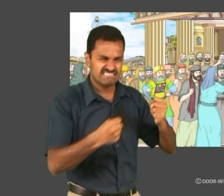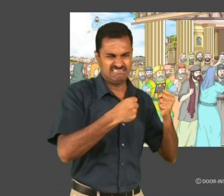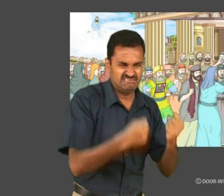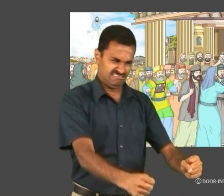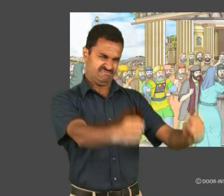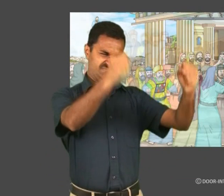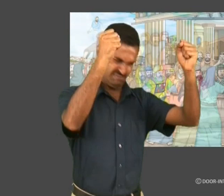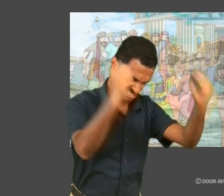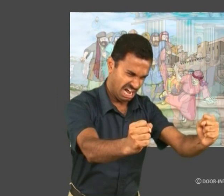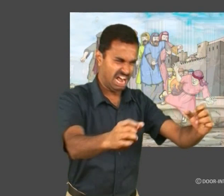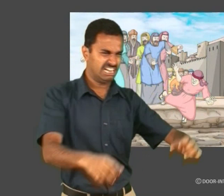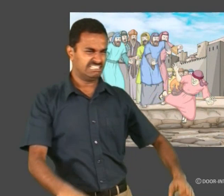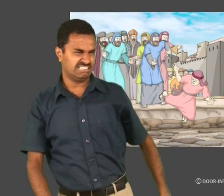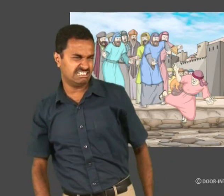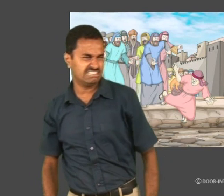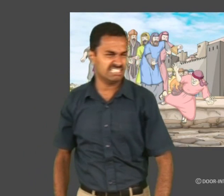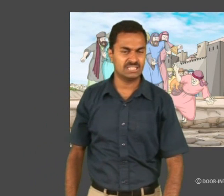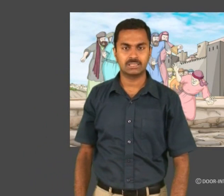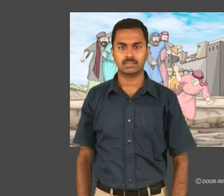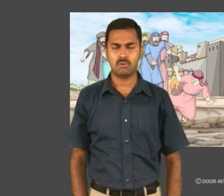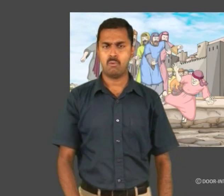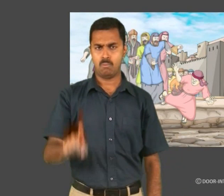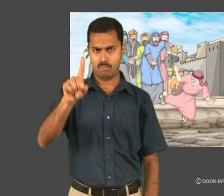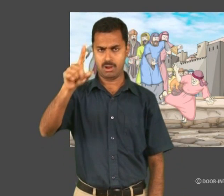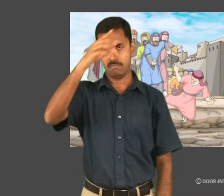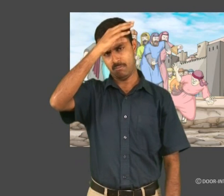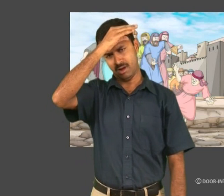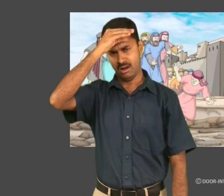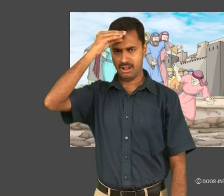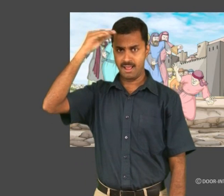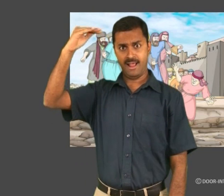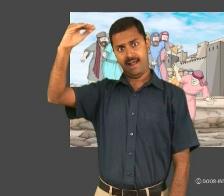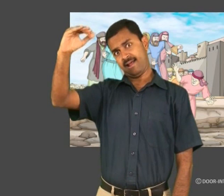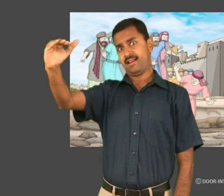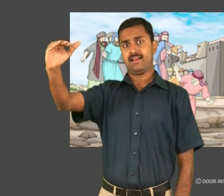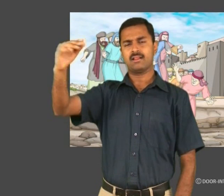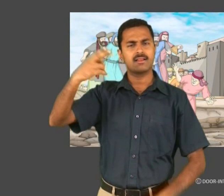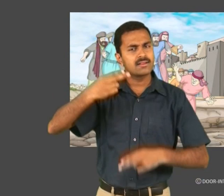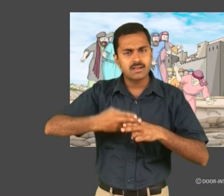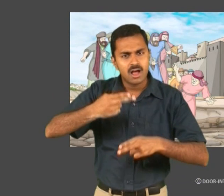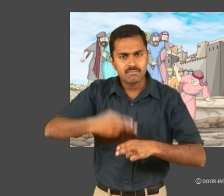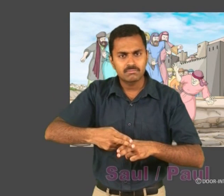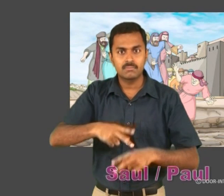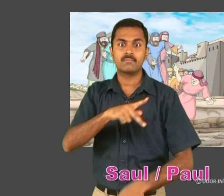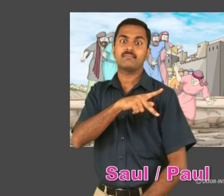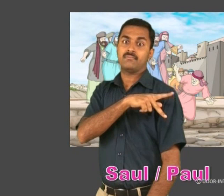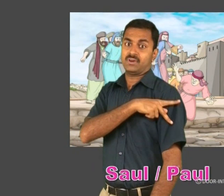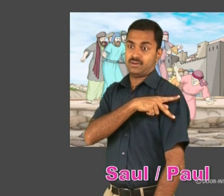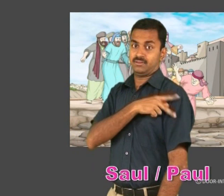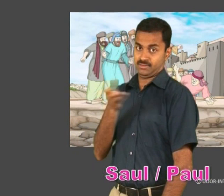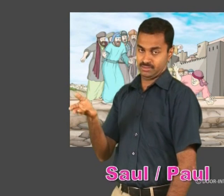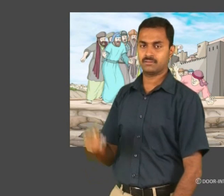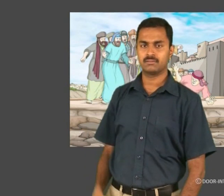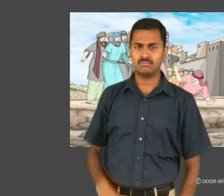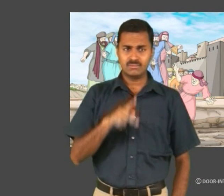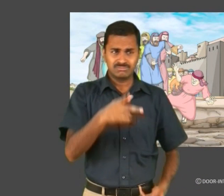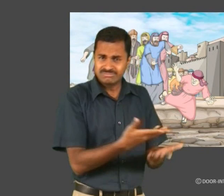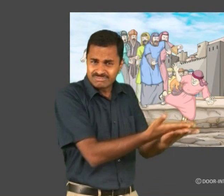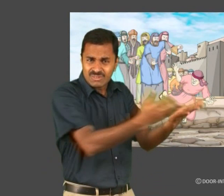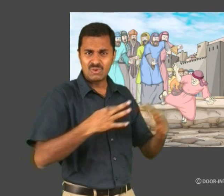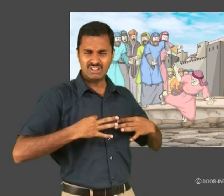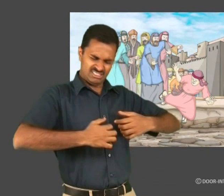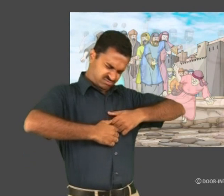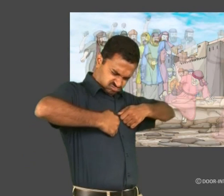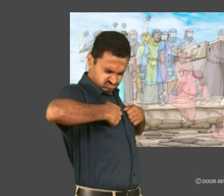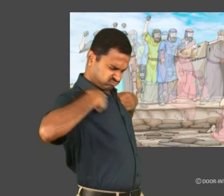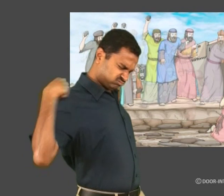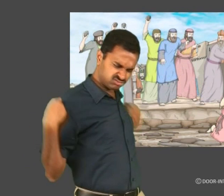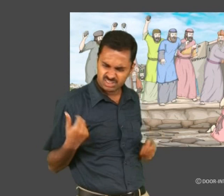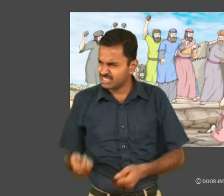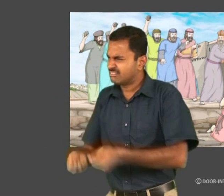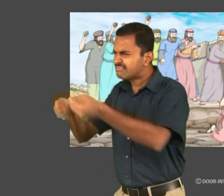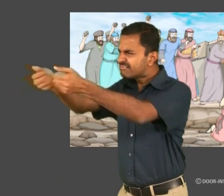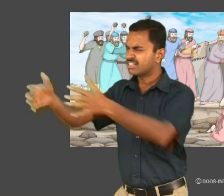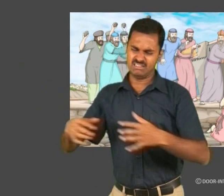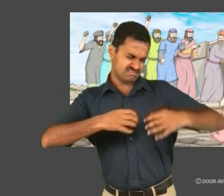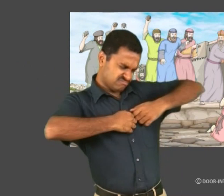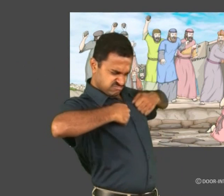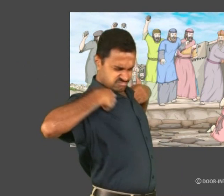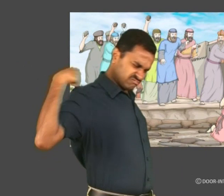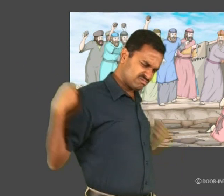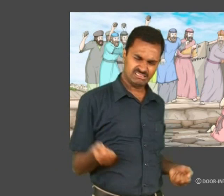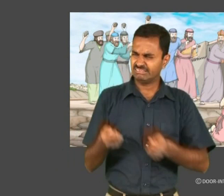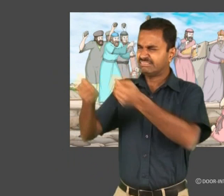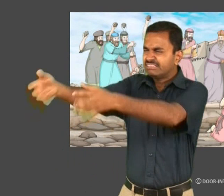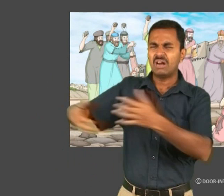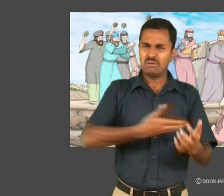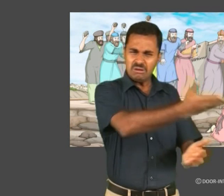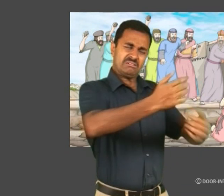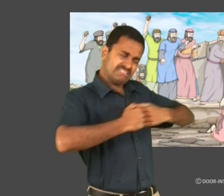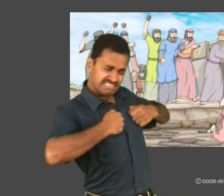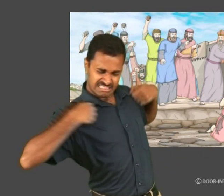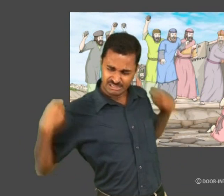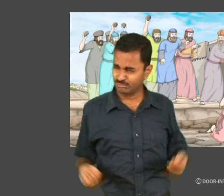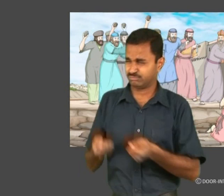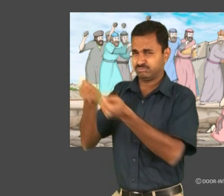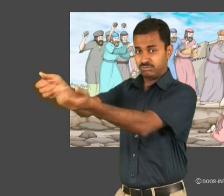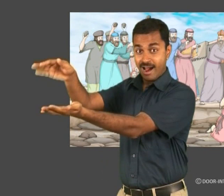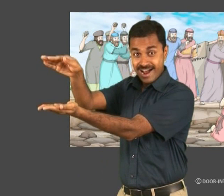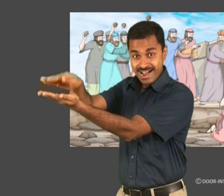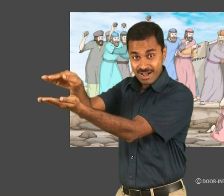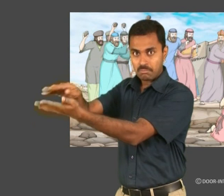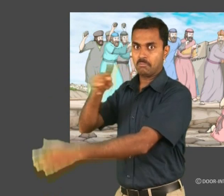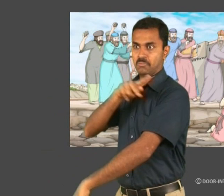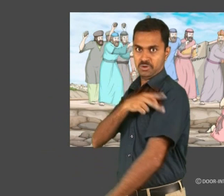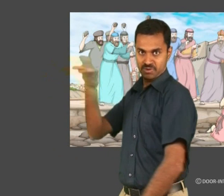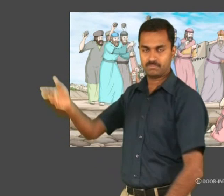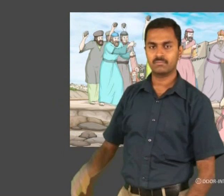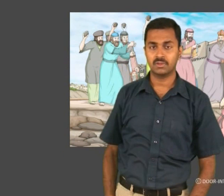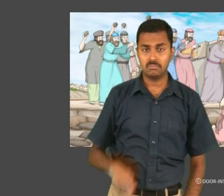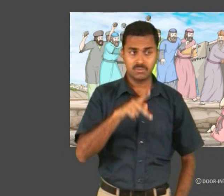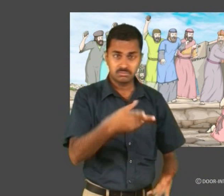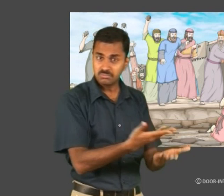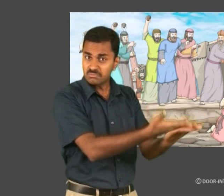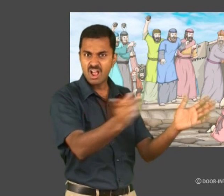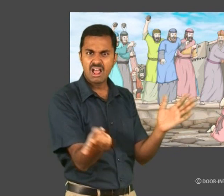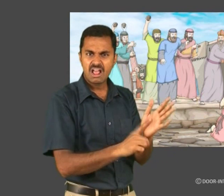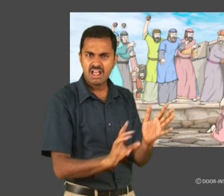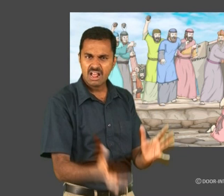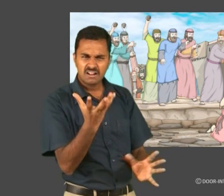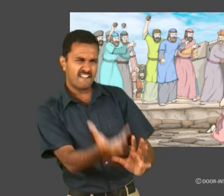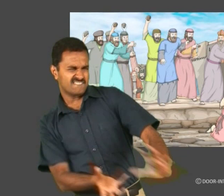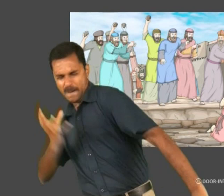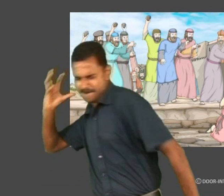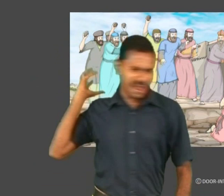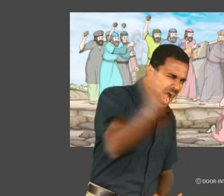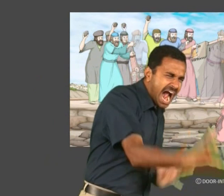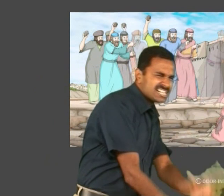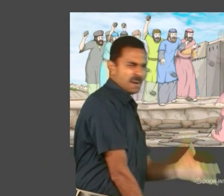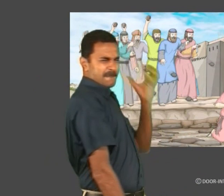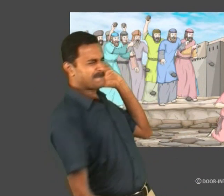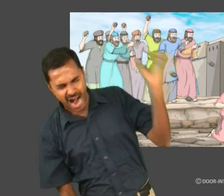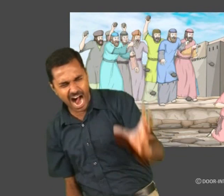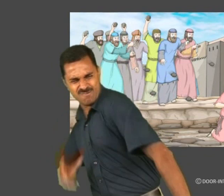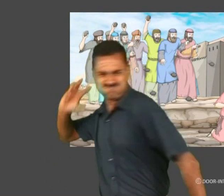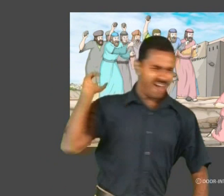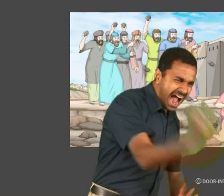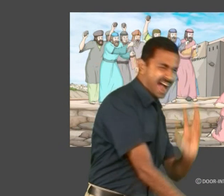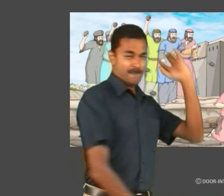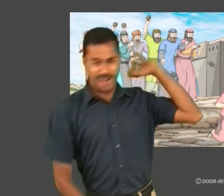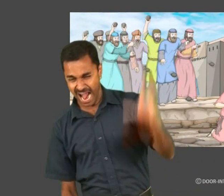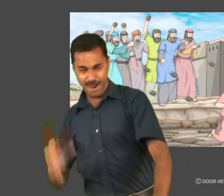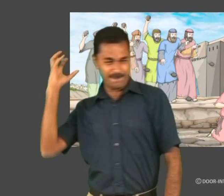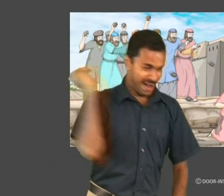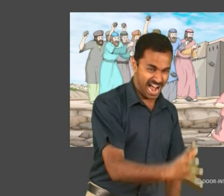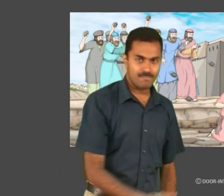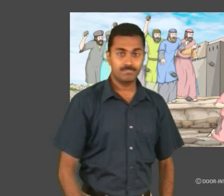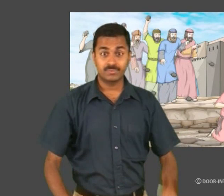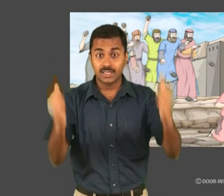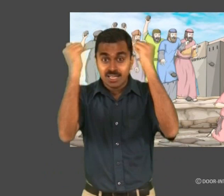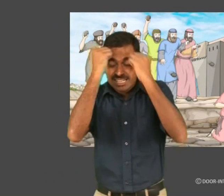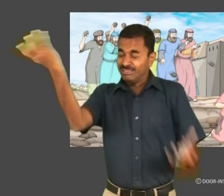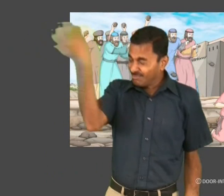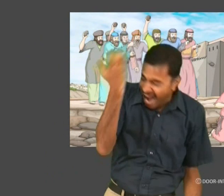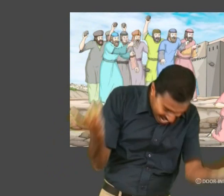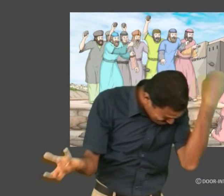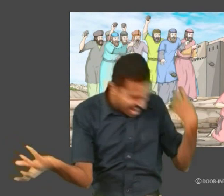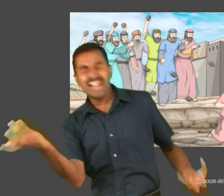They dragged him out of the city and began to stone him. Meanwhile the witnesses laid their garments at the feet of a young man named Saul.